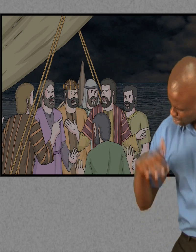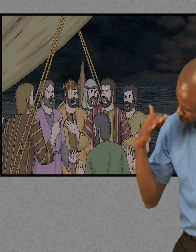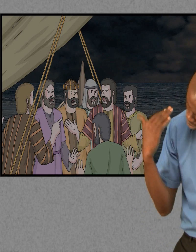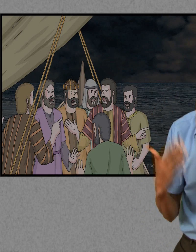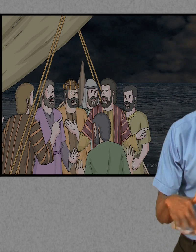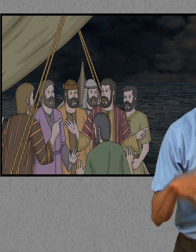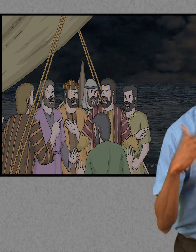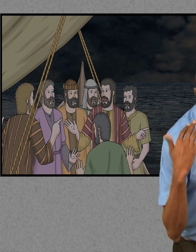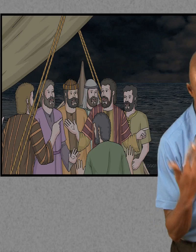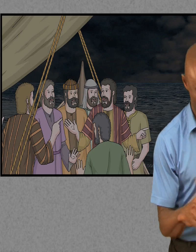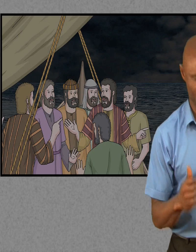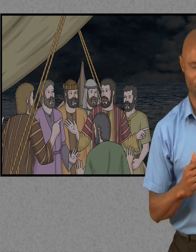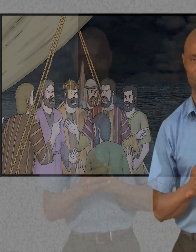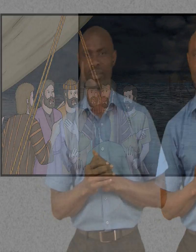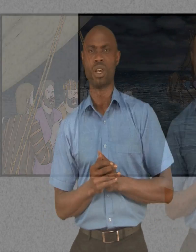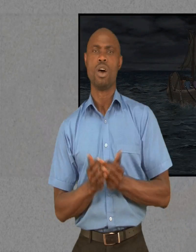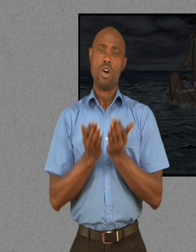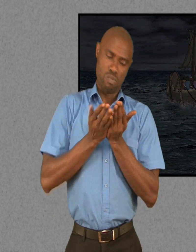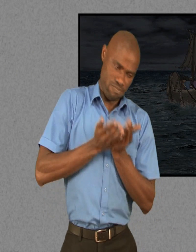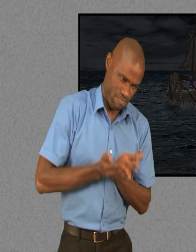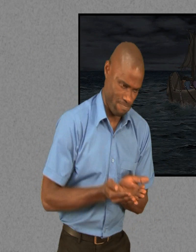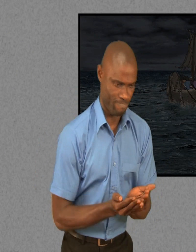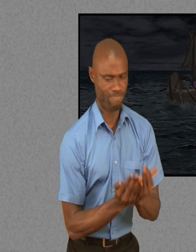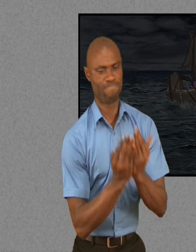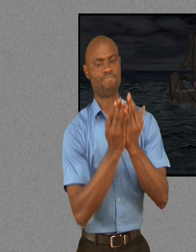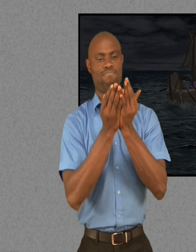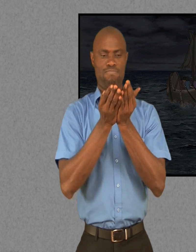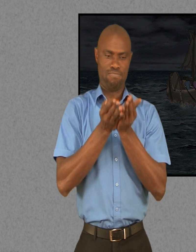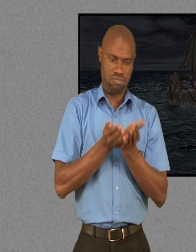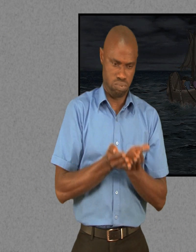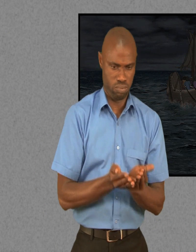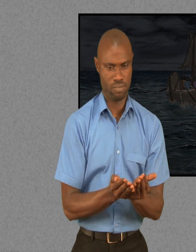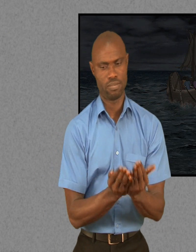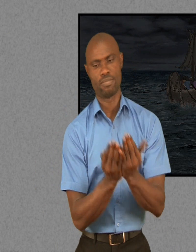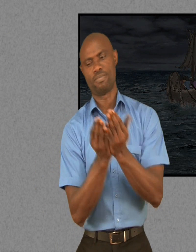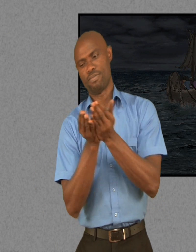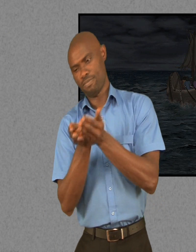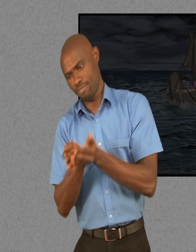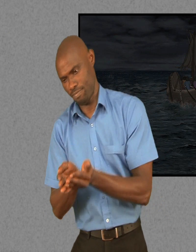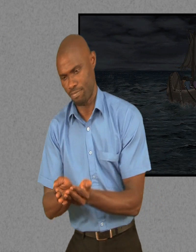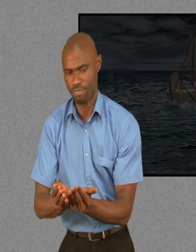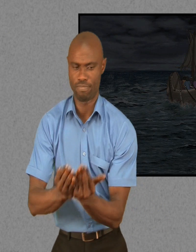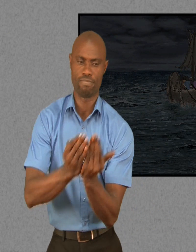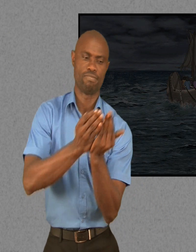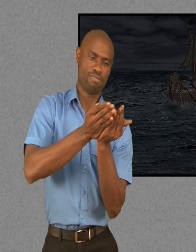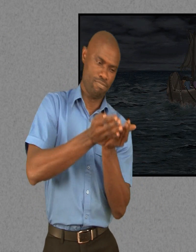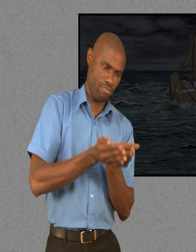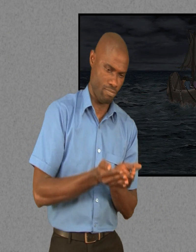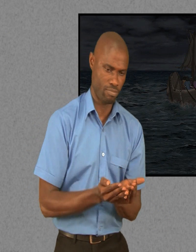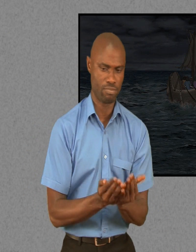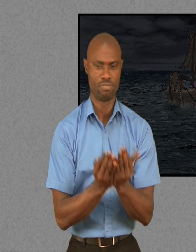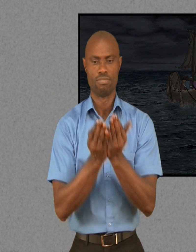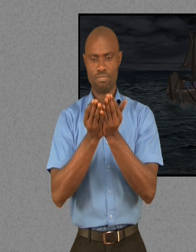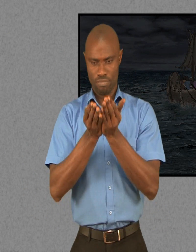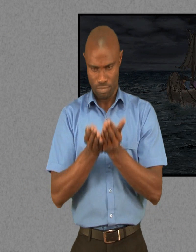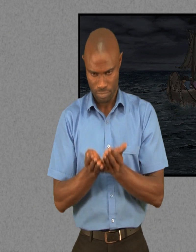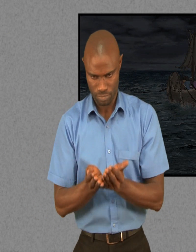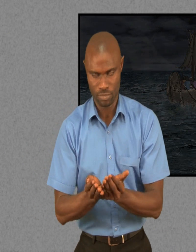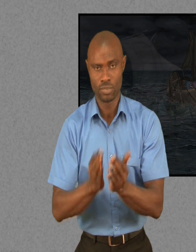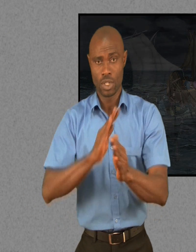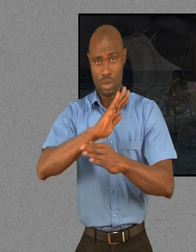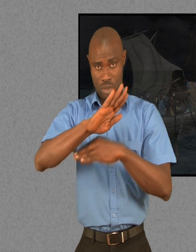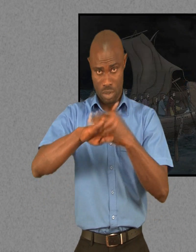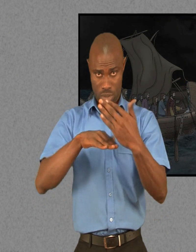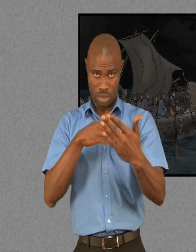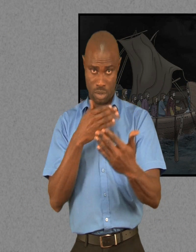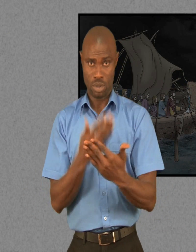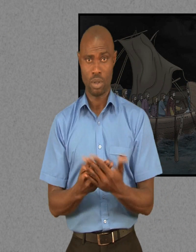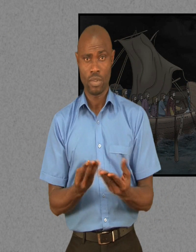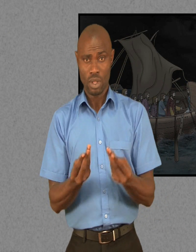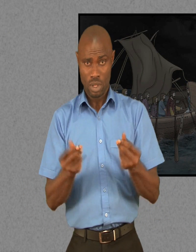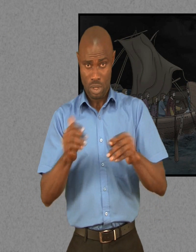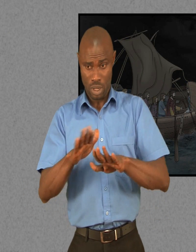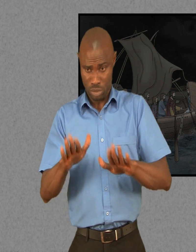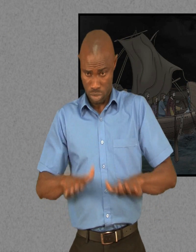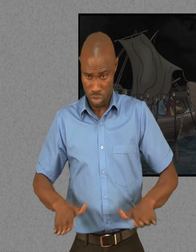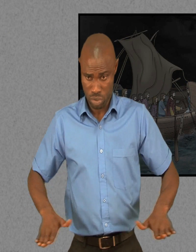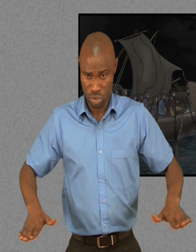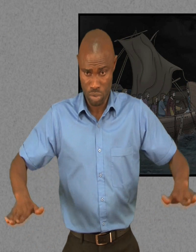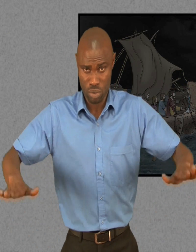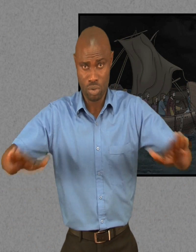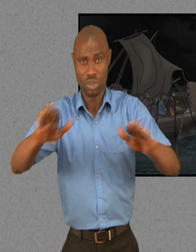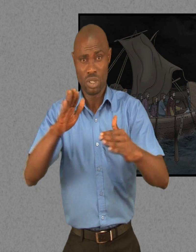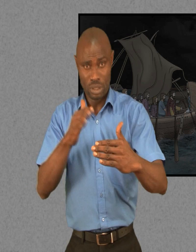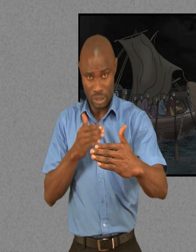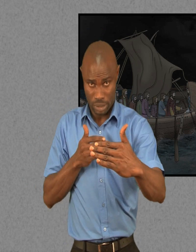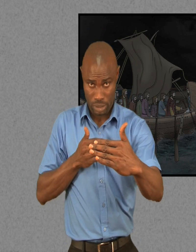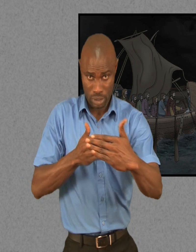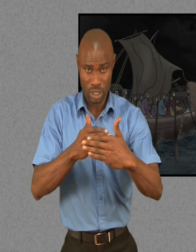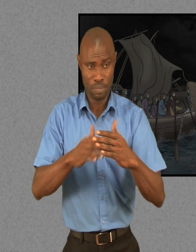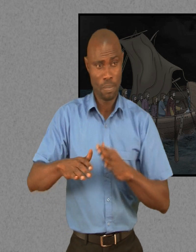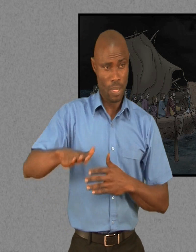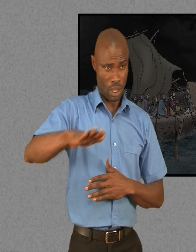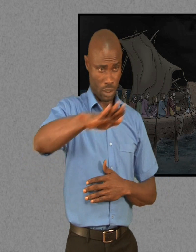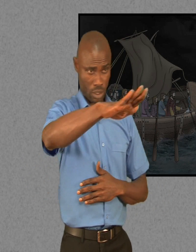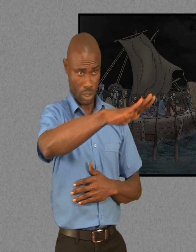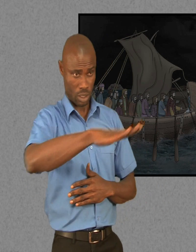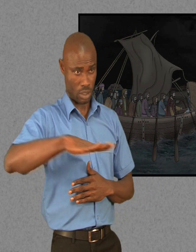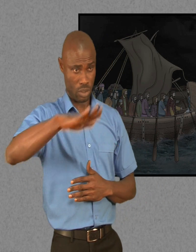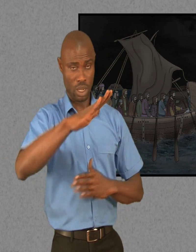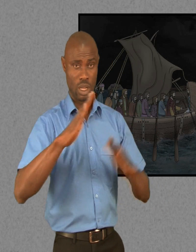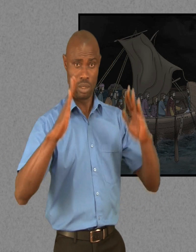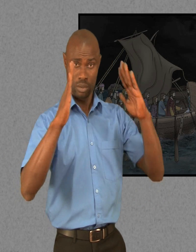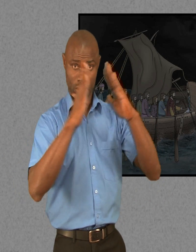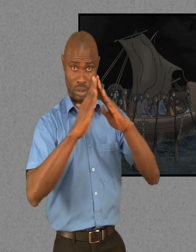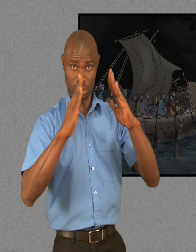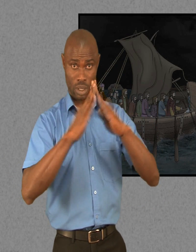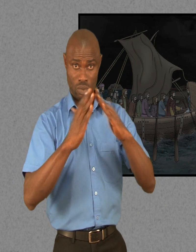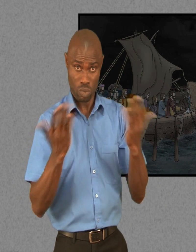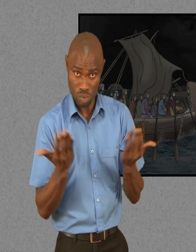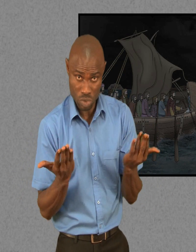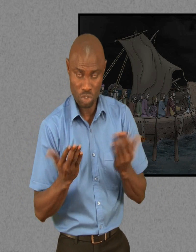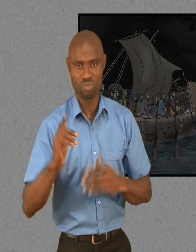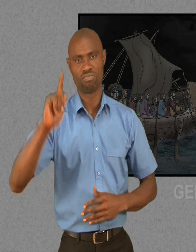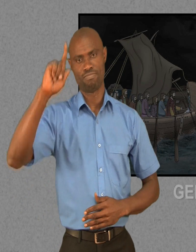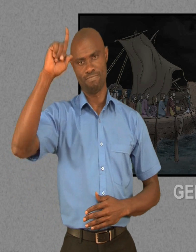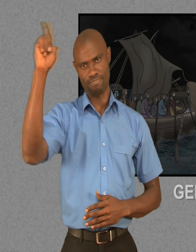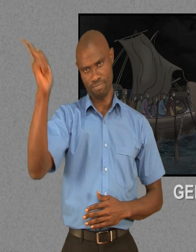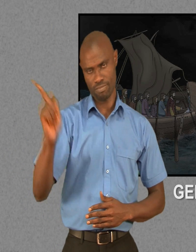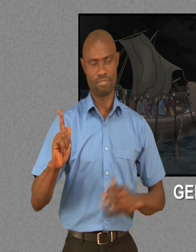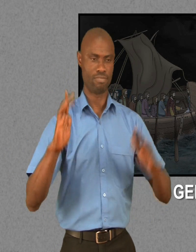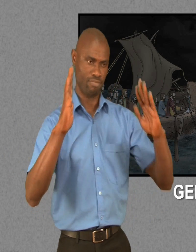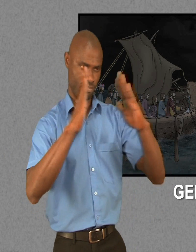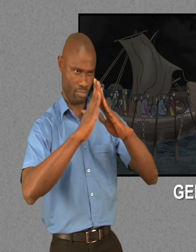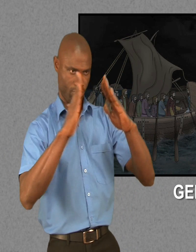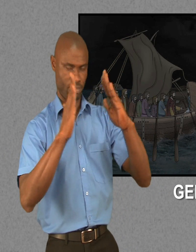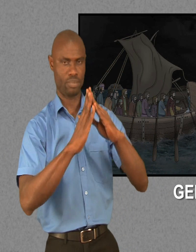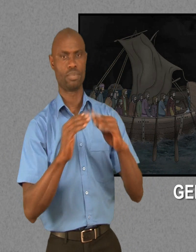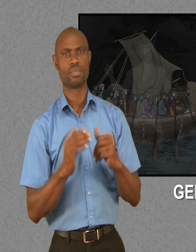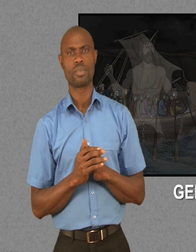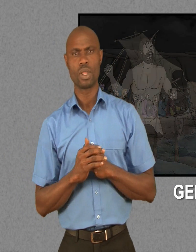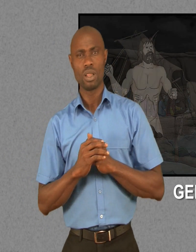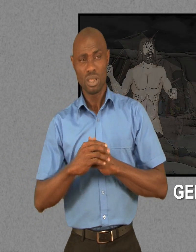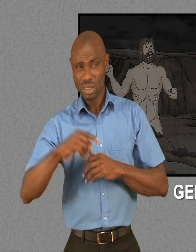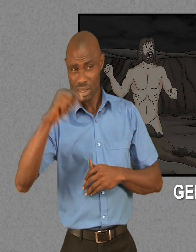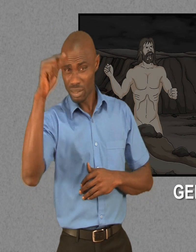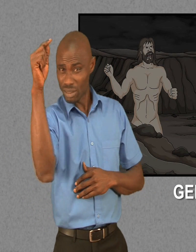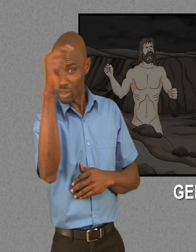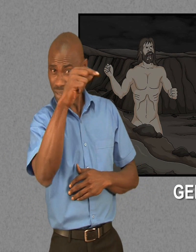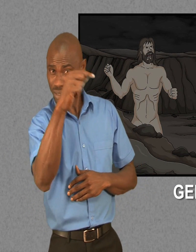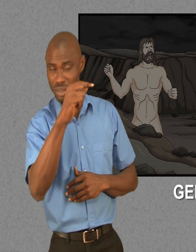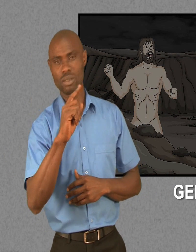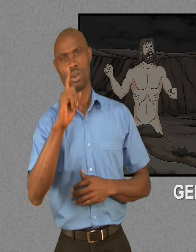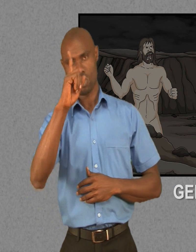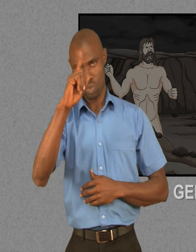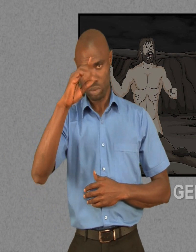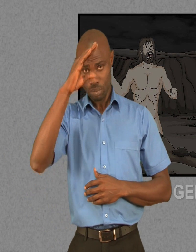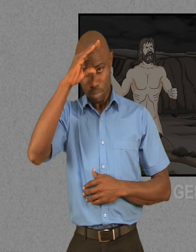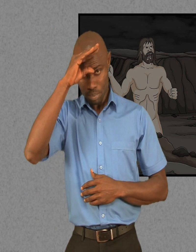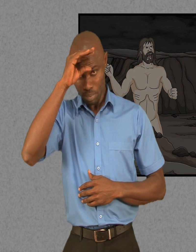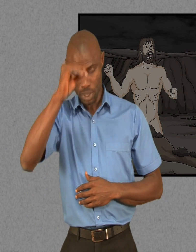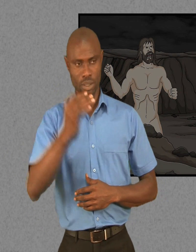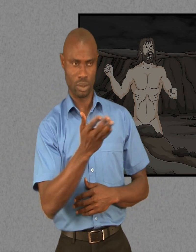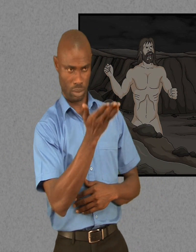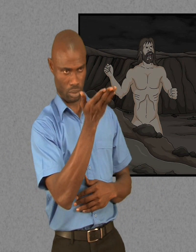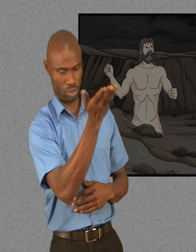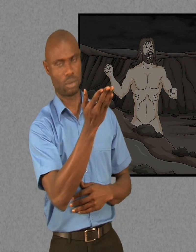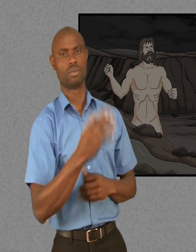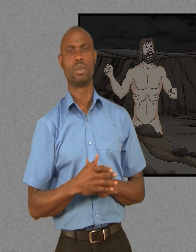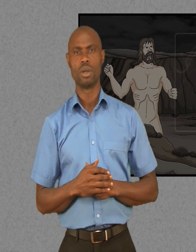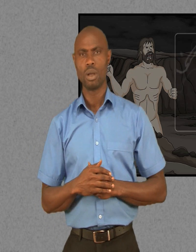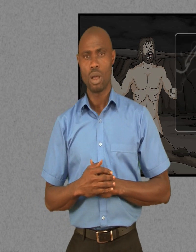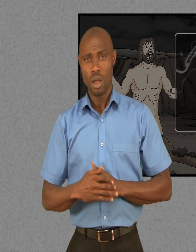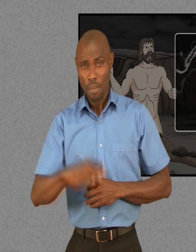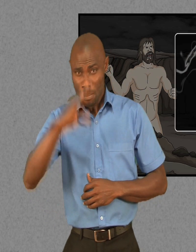On the other side of the sea, they arrived in the region of the Gerasenes.